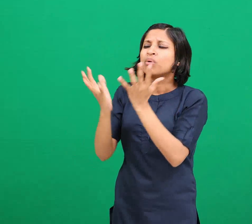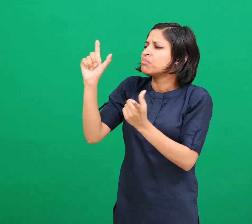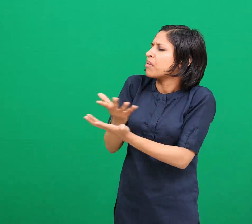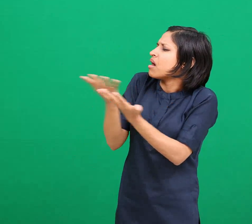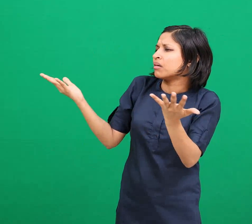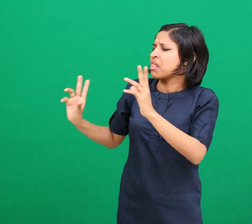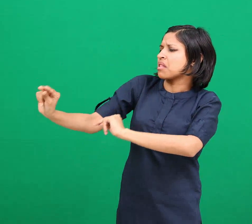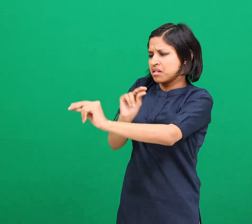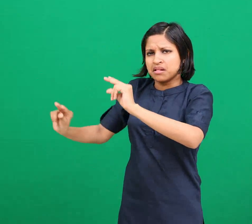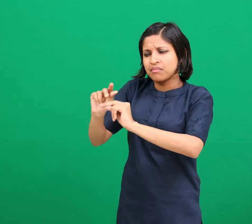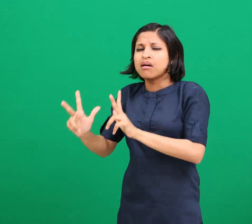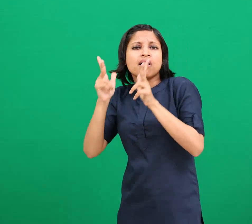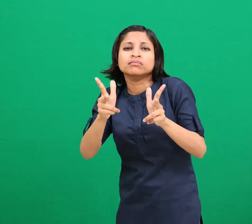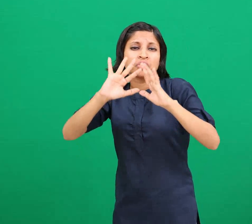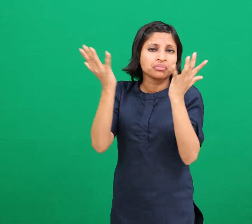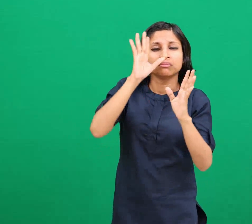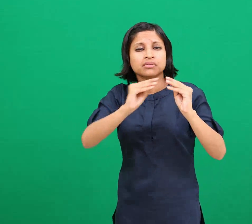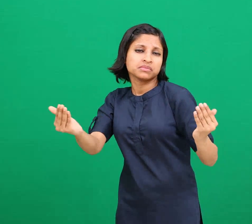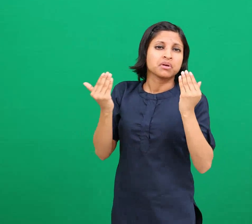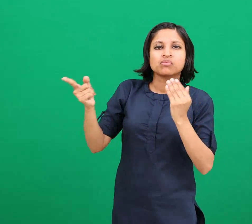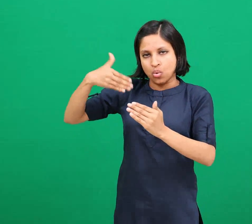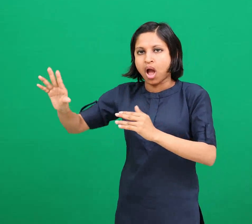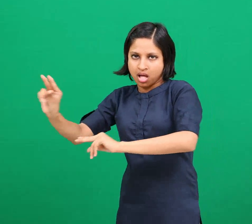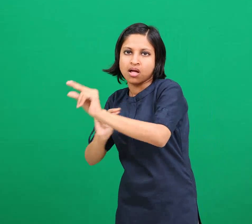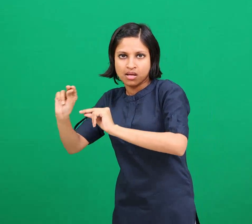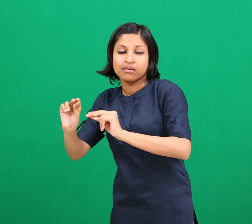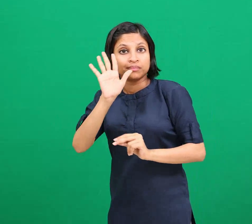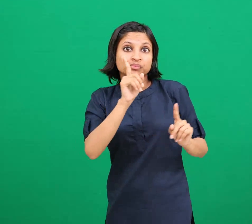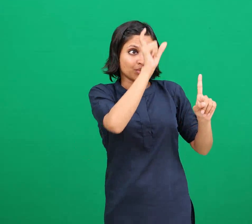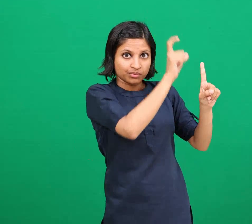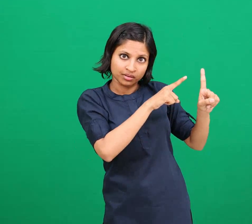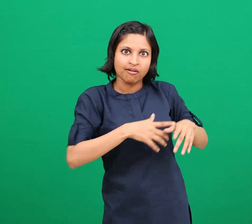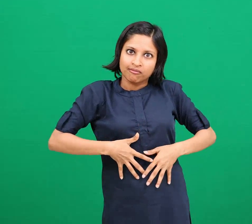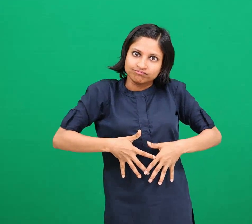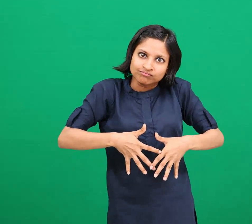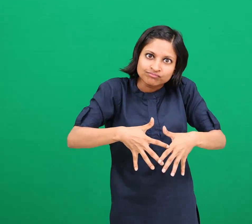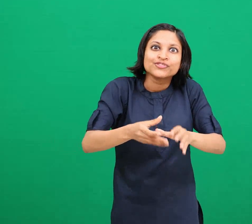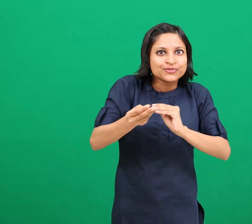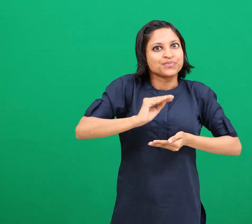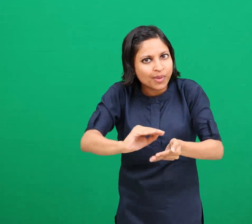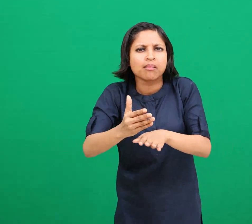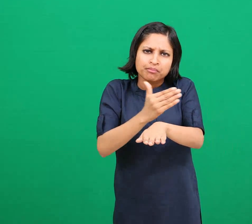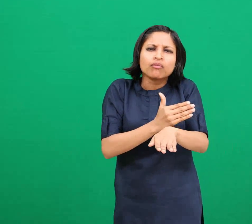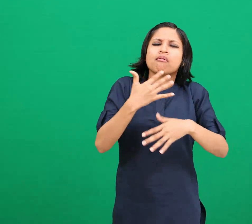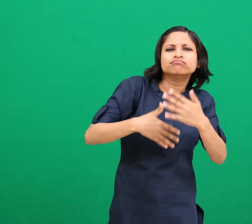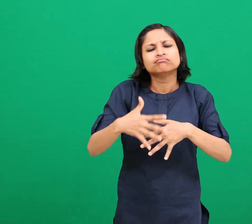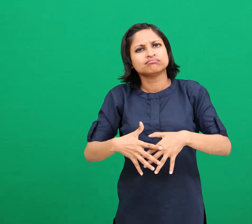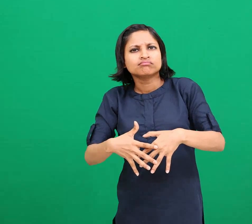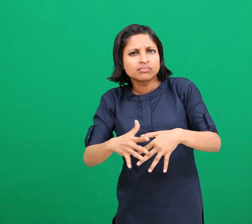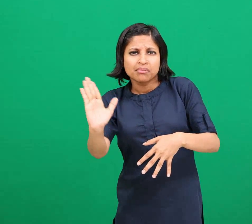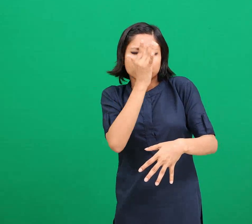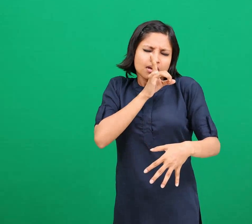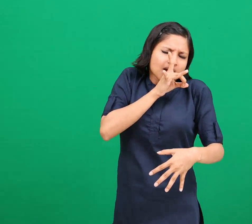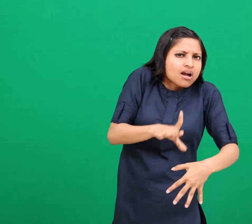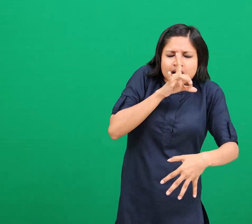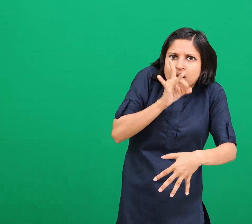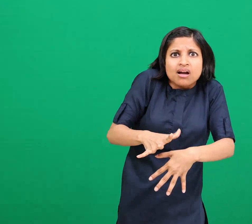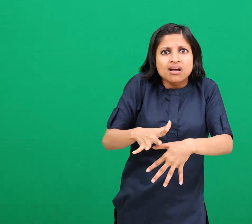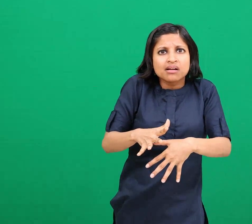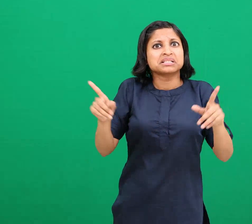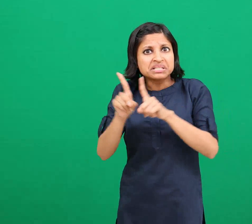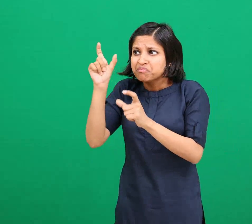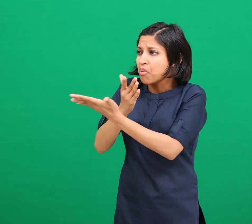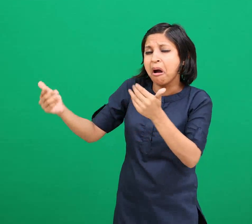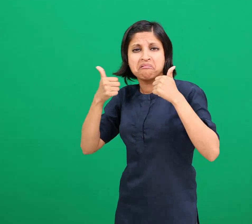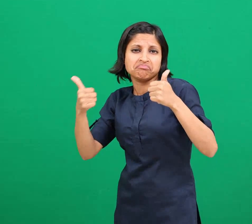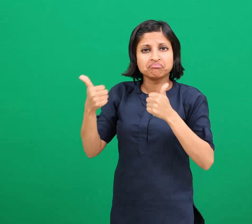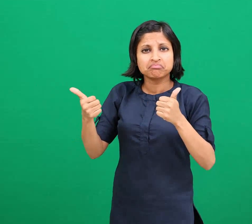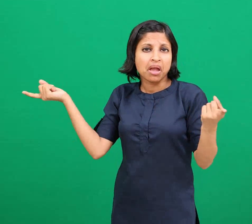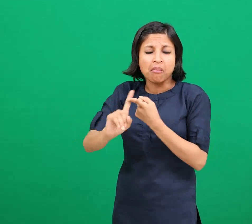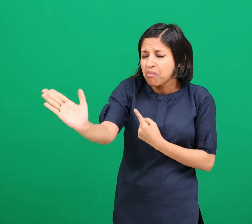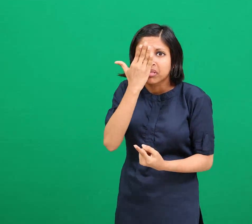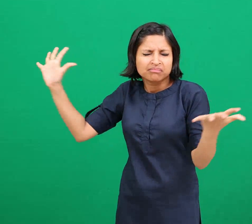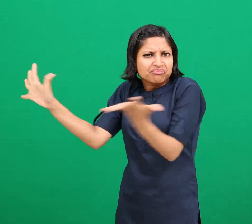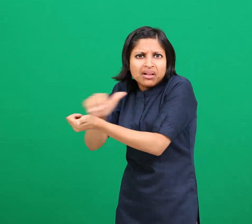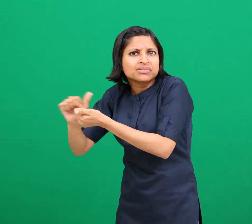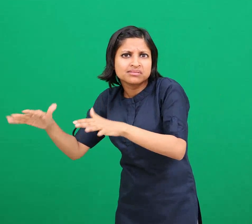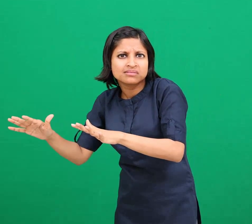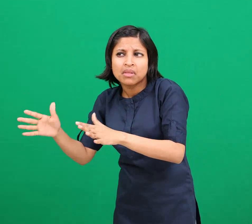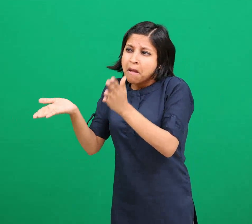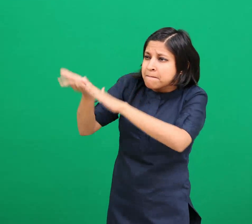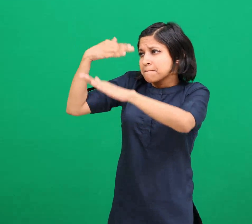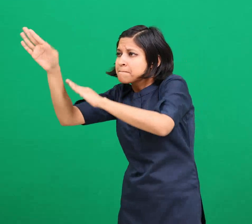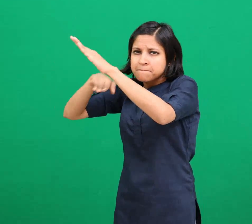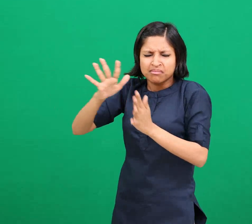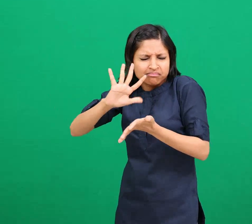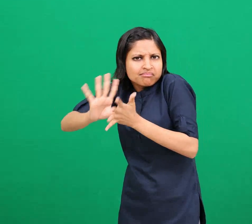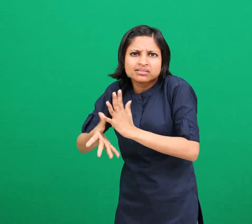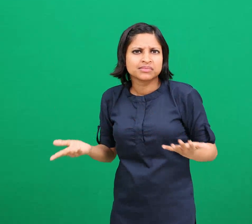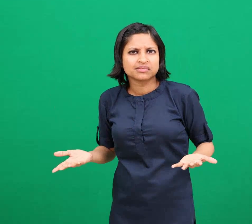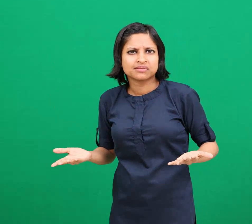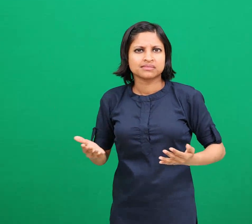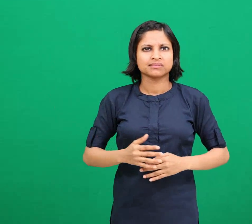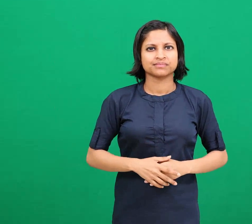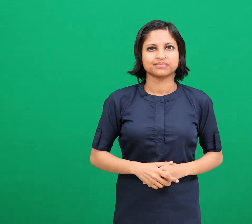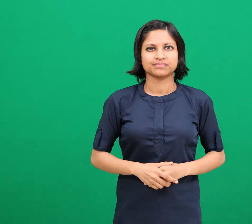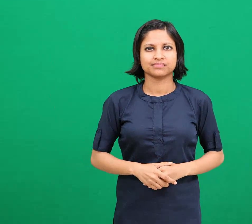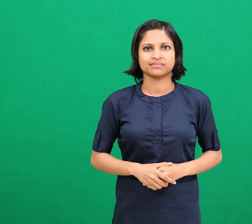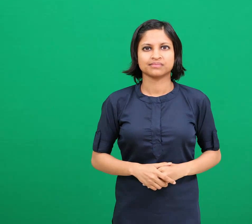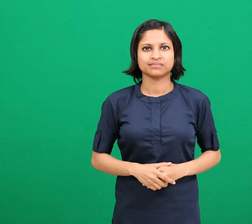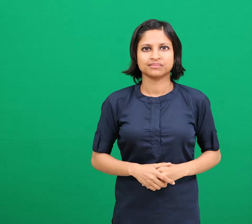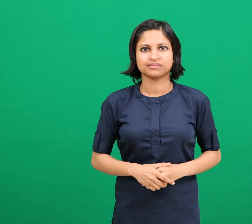While people are saying, "Peace and security," destruction will come upon them suddenly, like labor pains on a pregnant woman, and they will not escape.